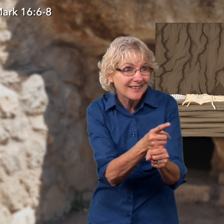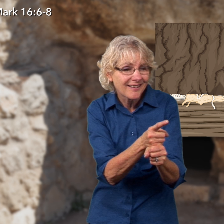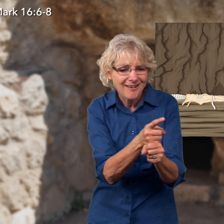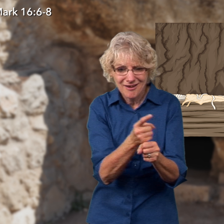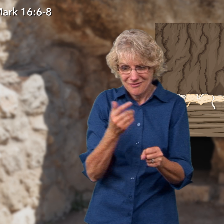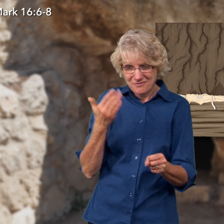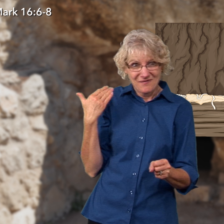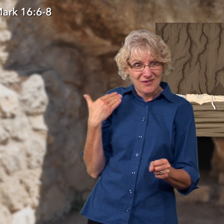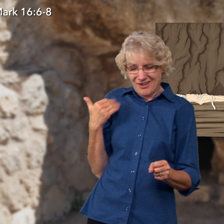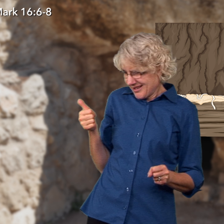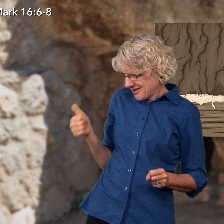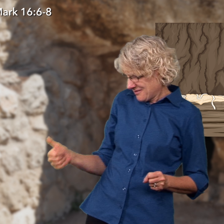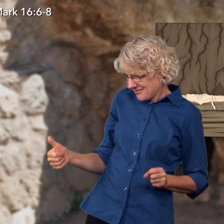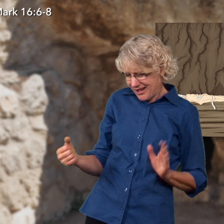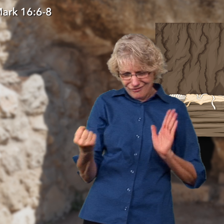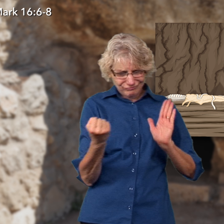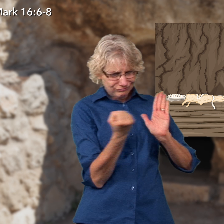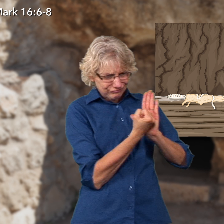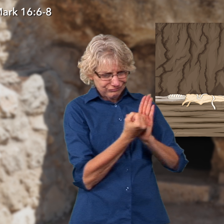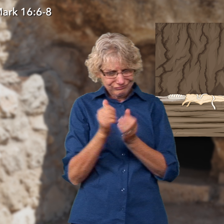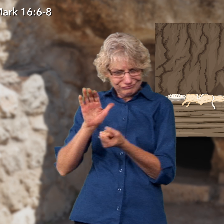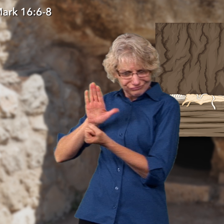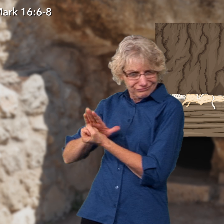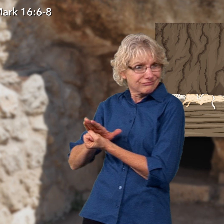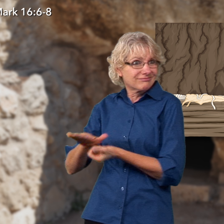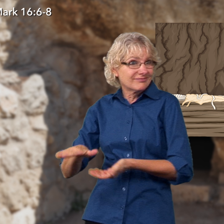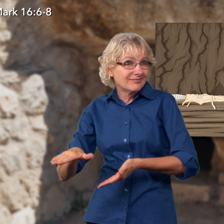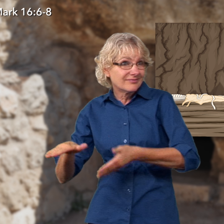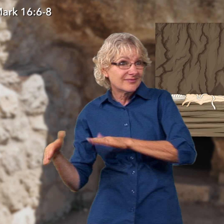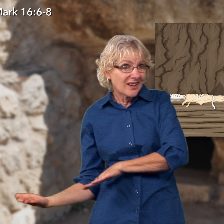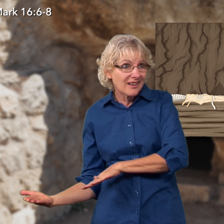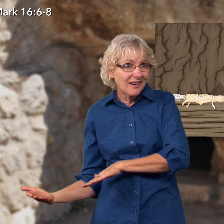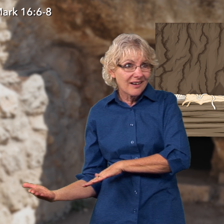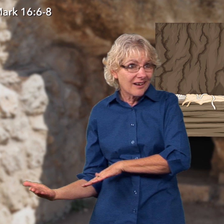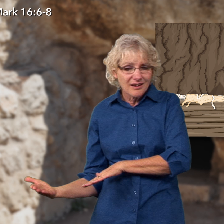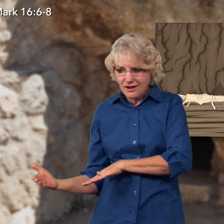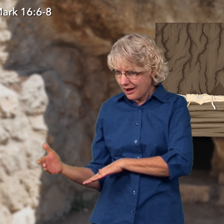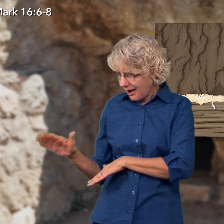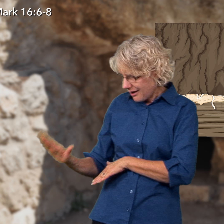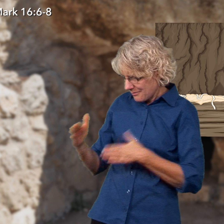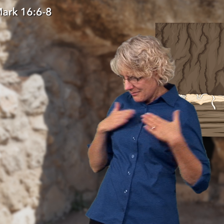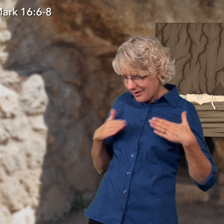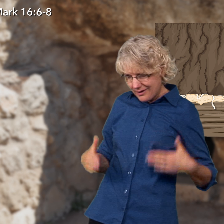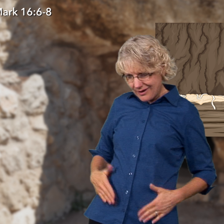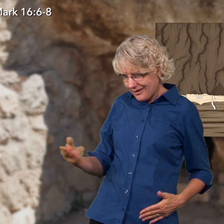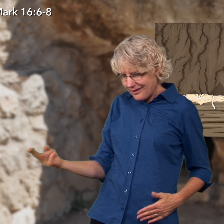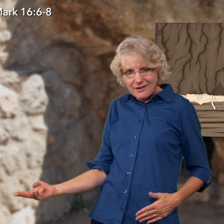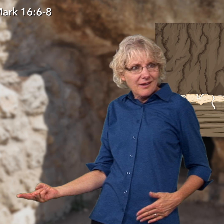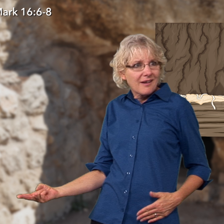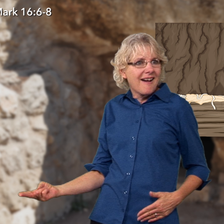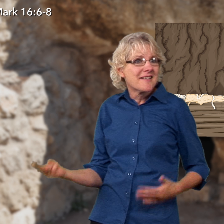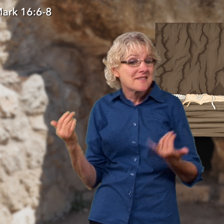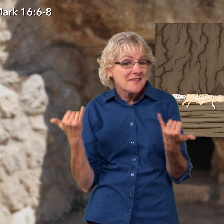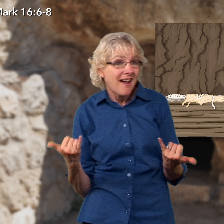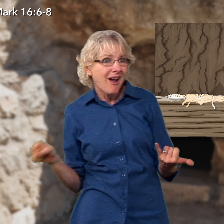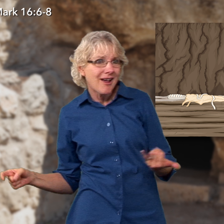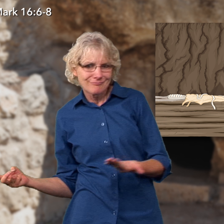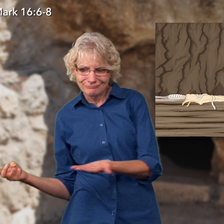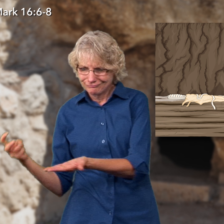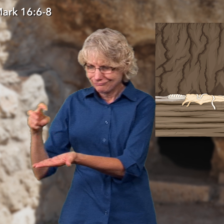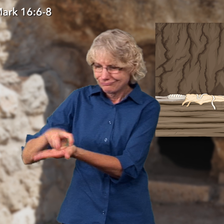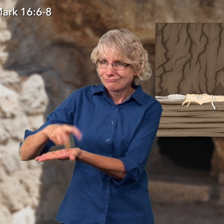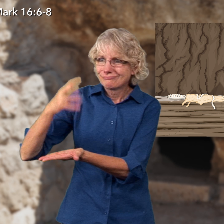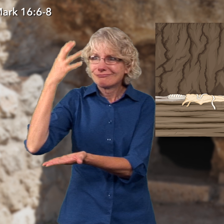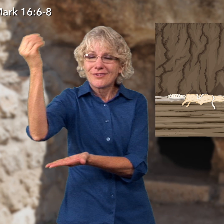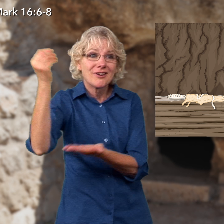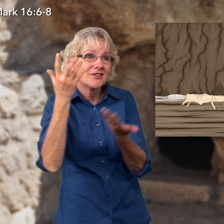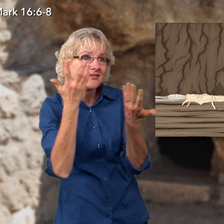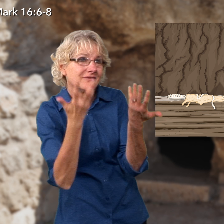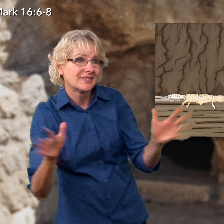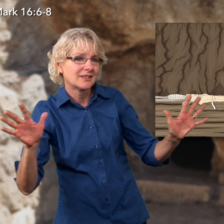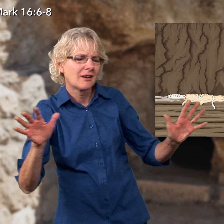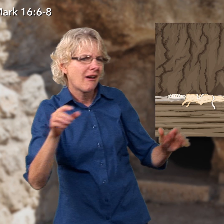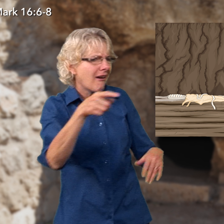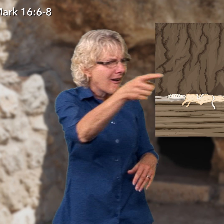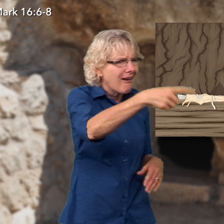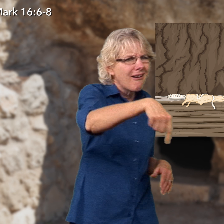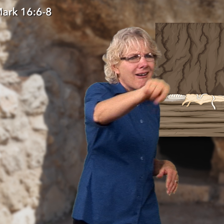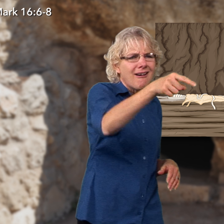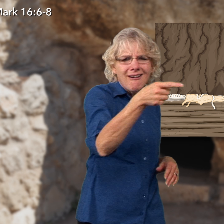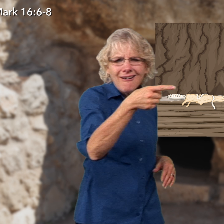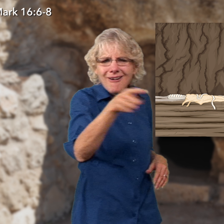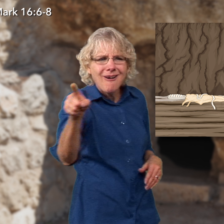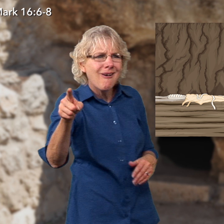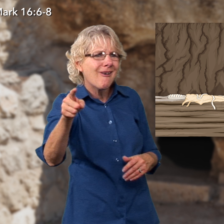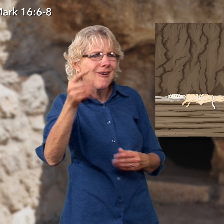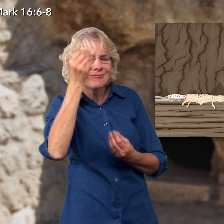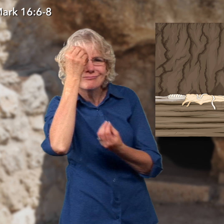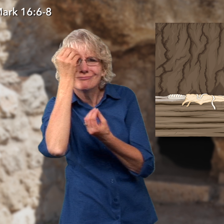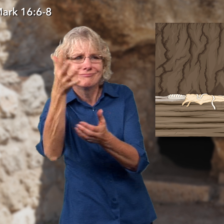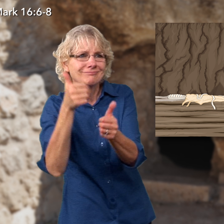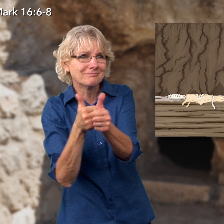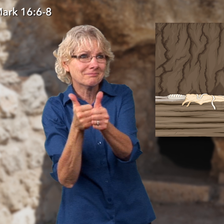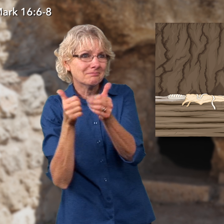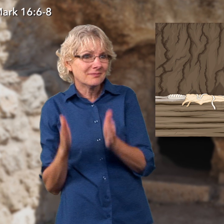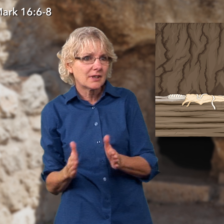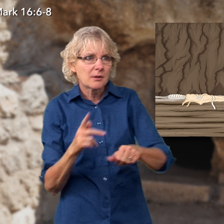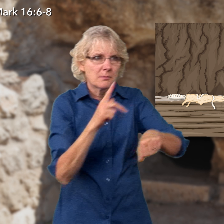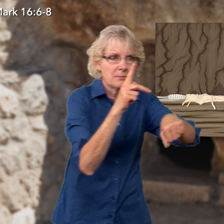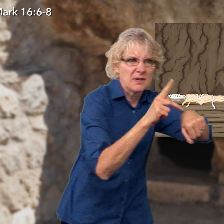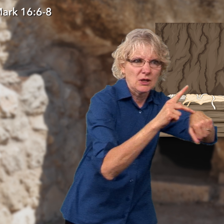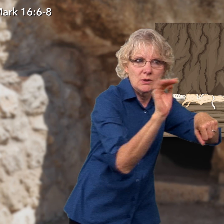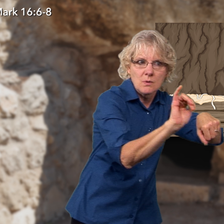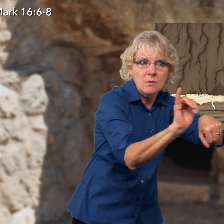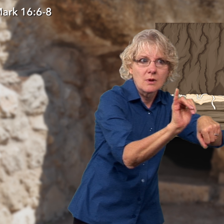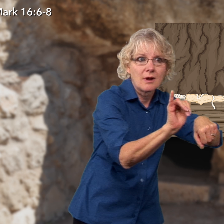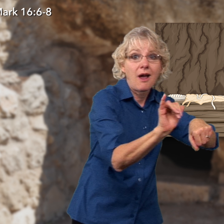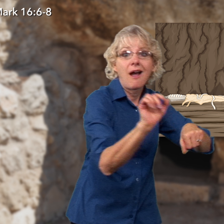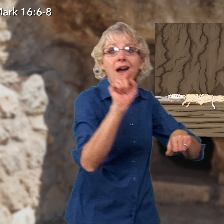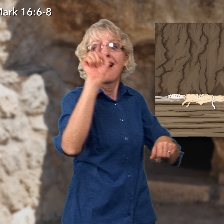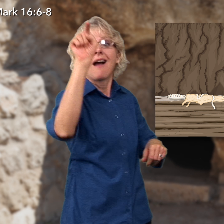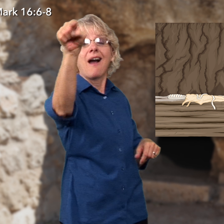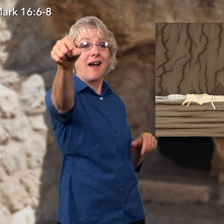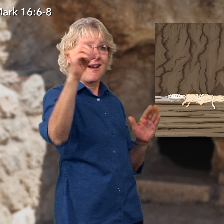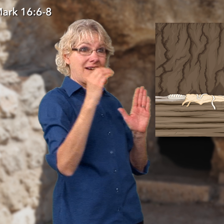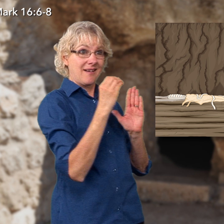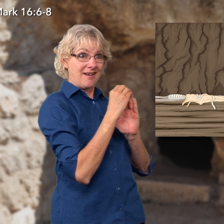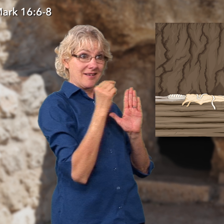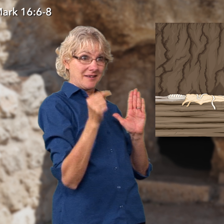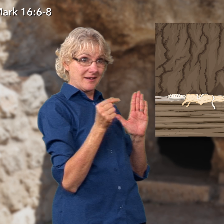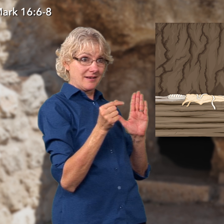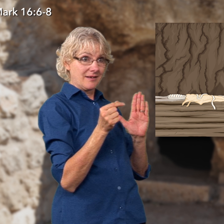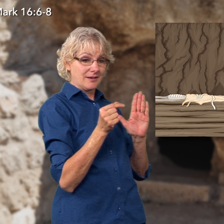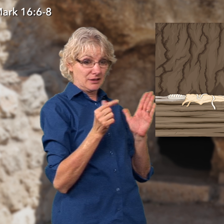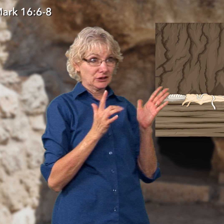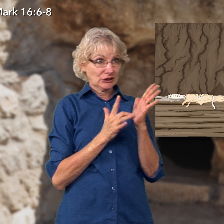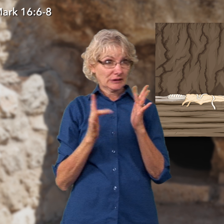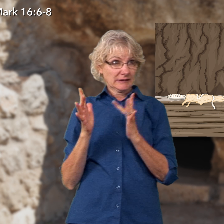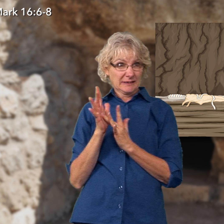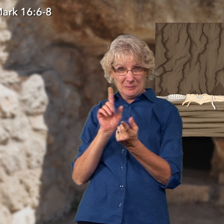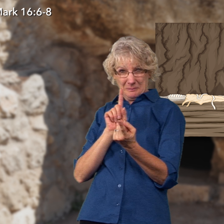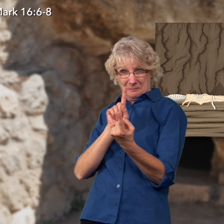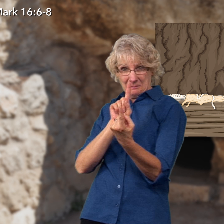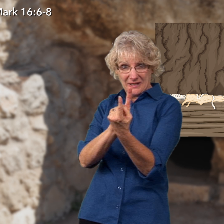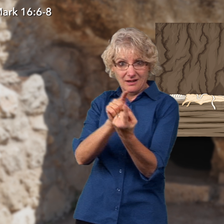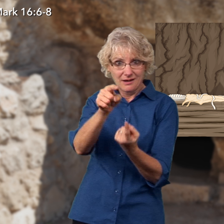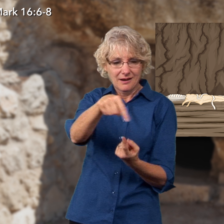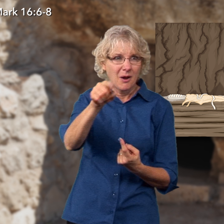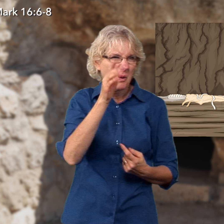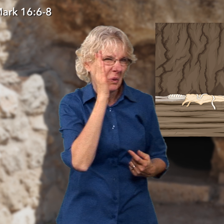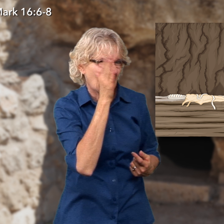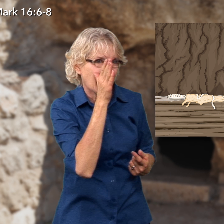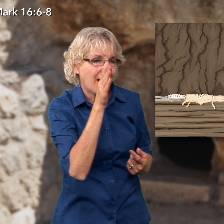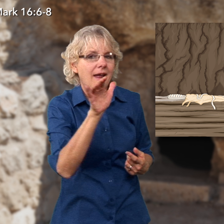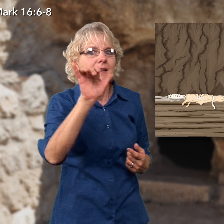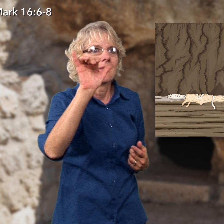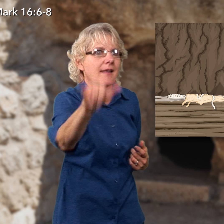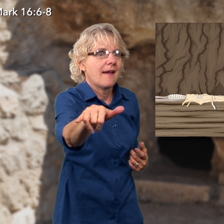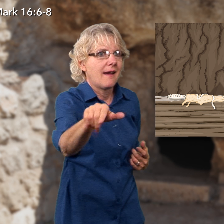See the place where they put Him. But go, tell His disciples and Peter, ‘He is going ahead of you into Galilee.